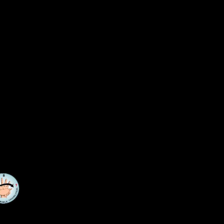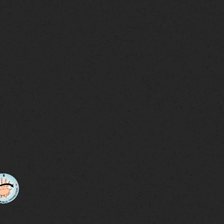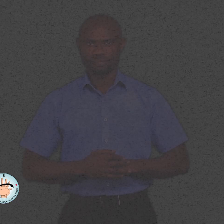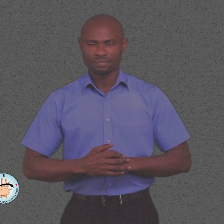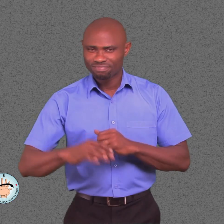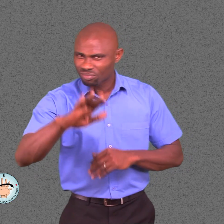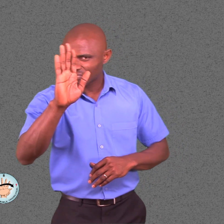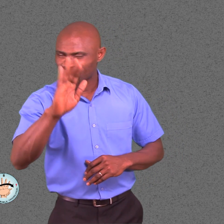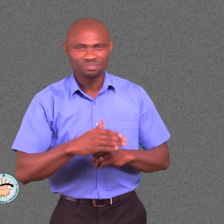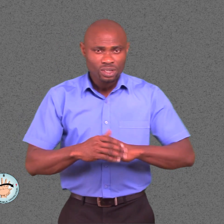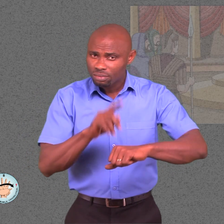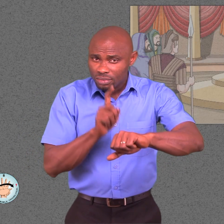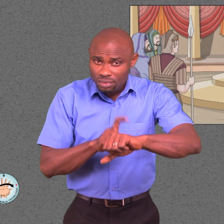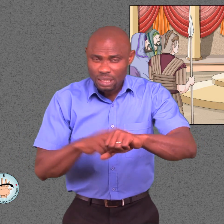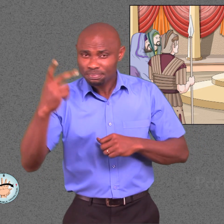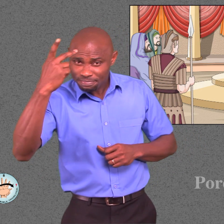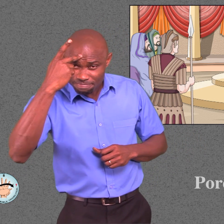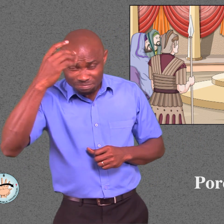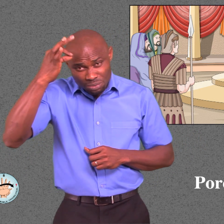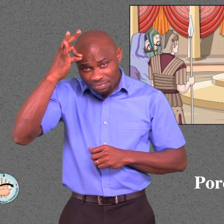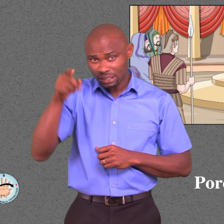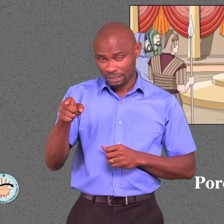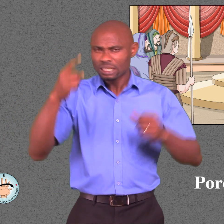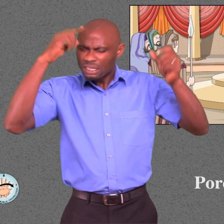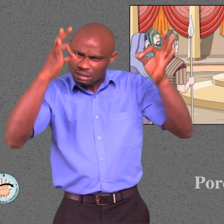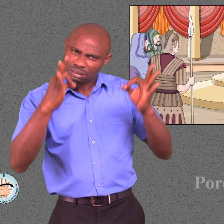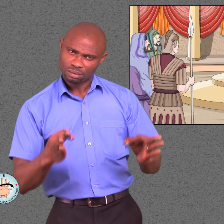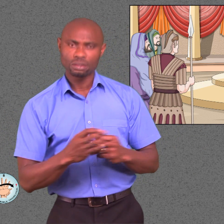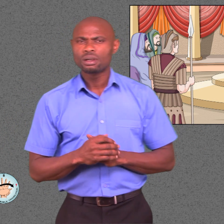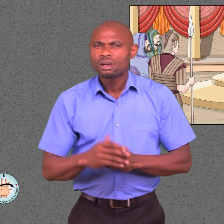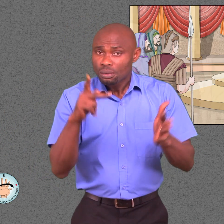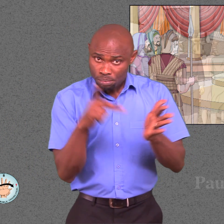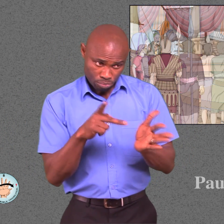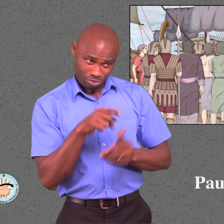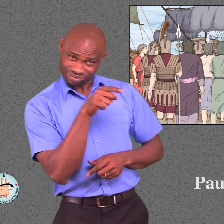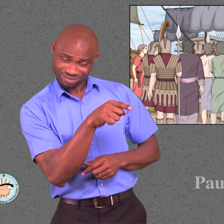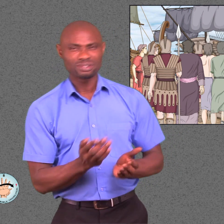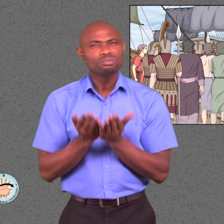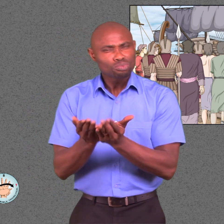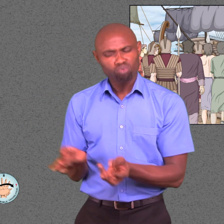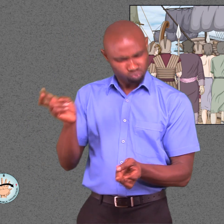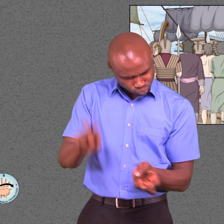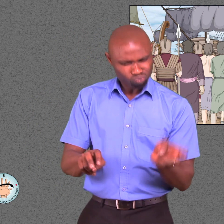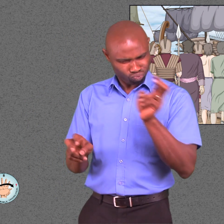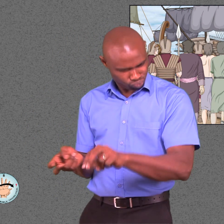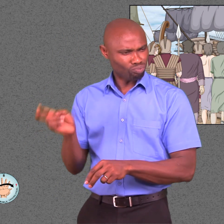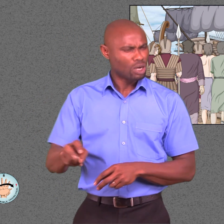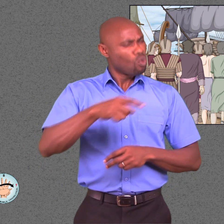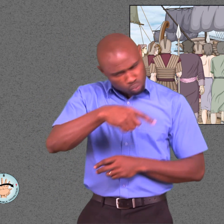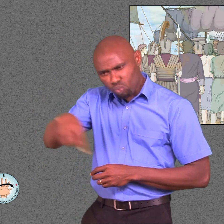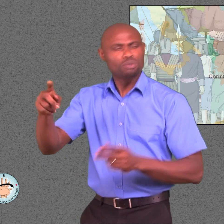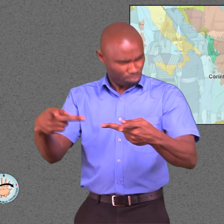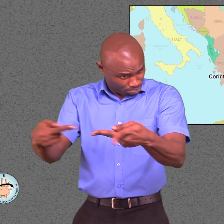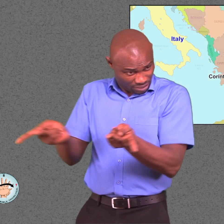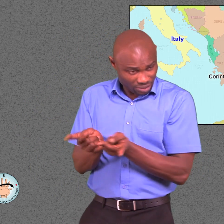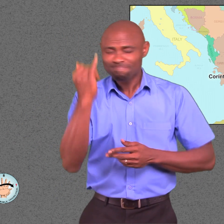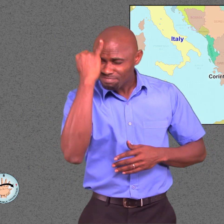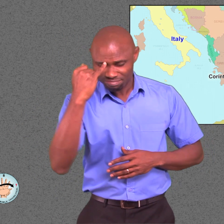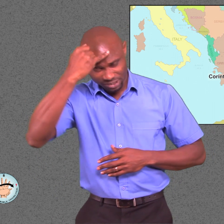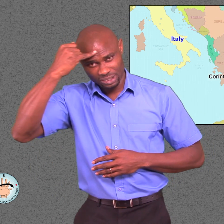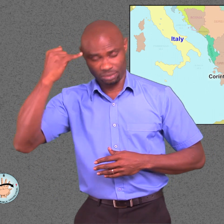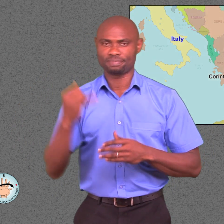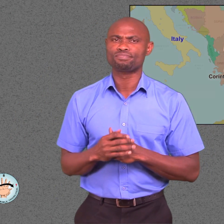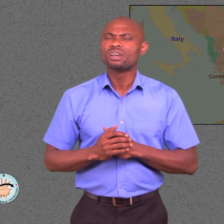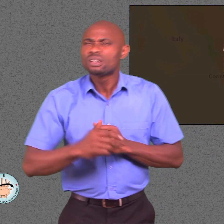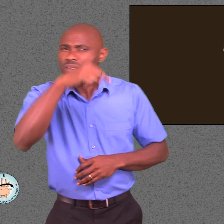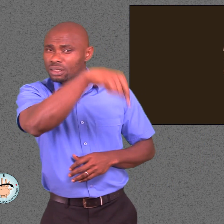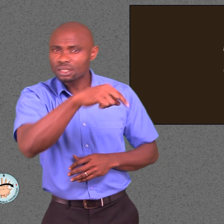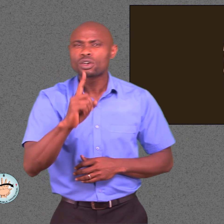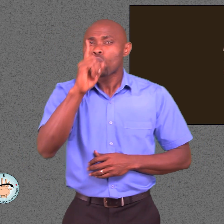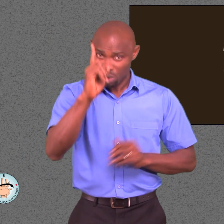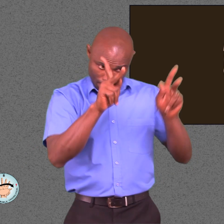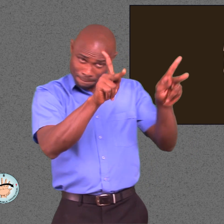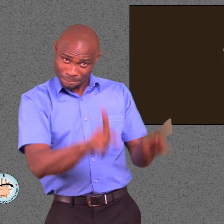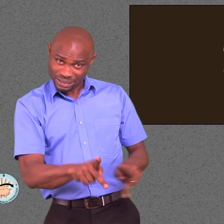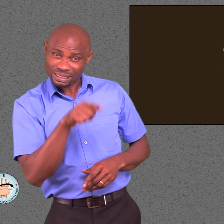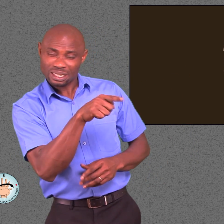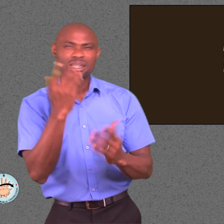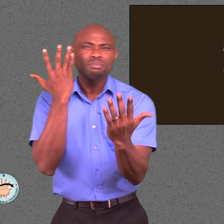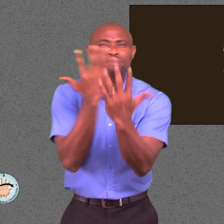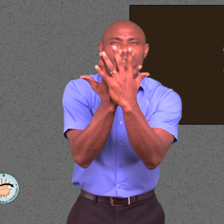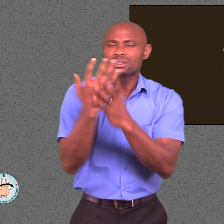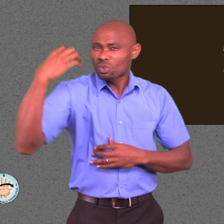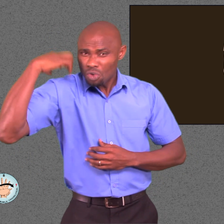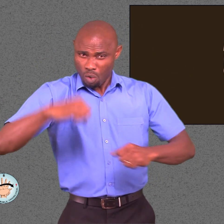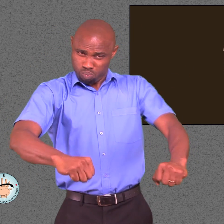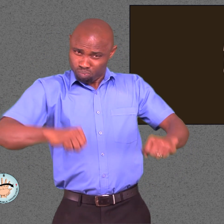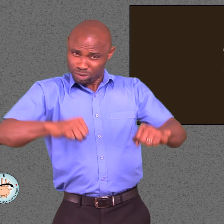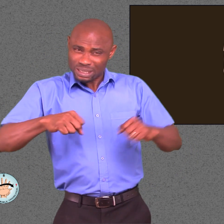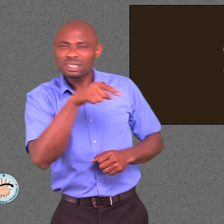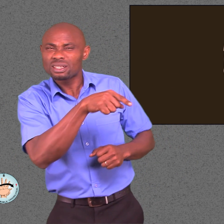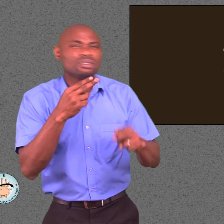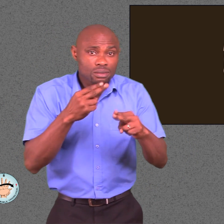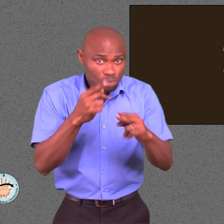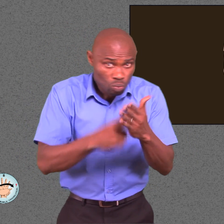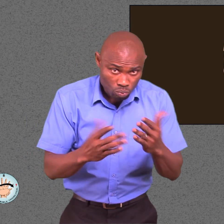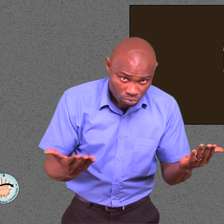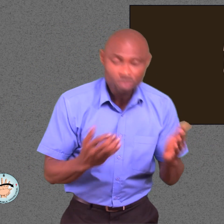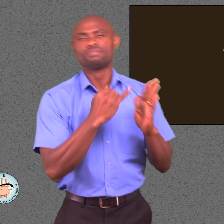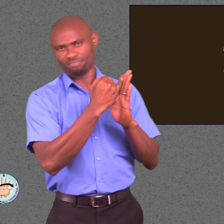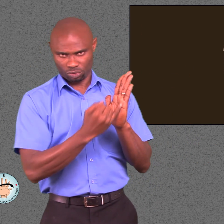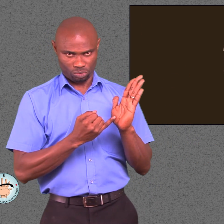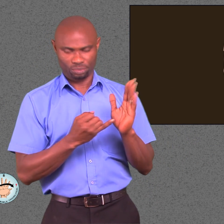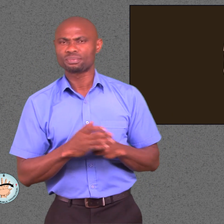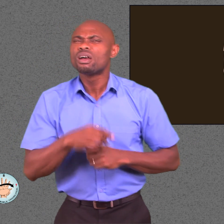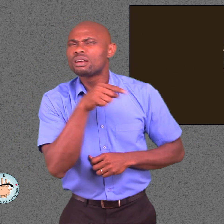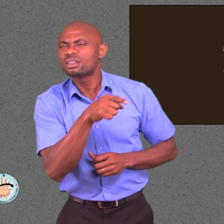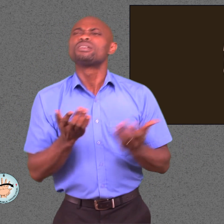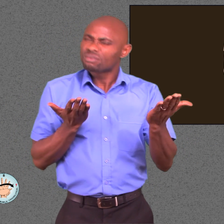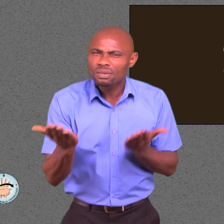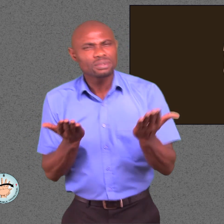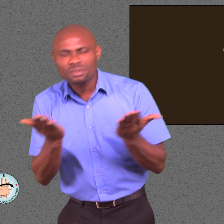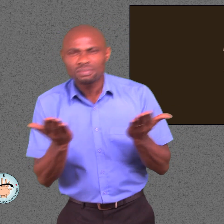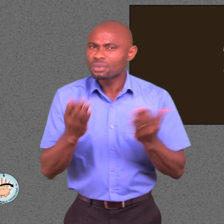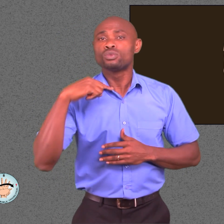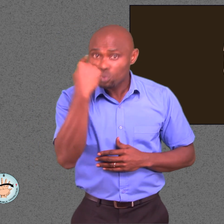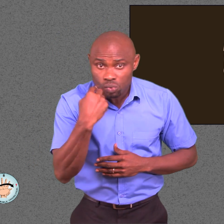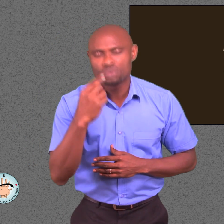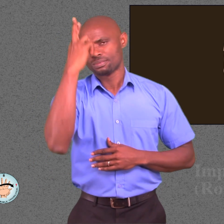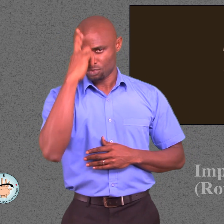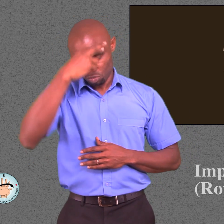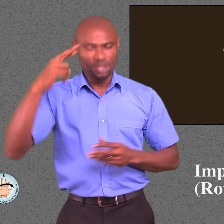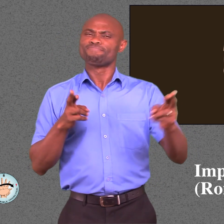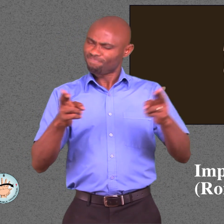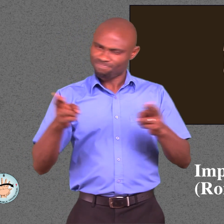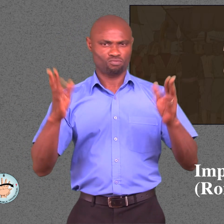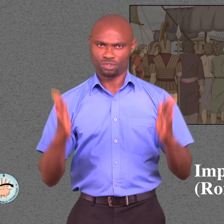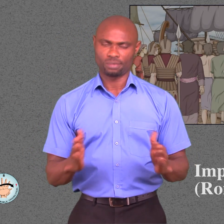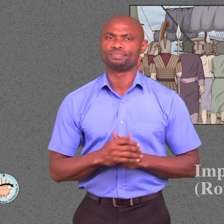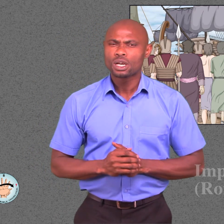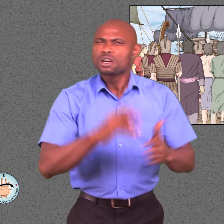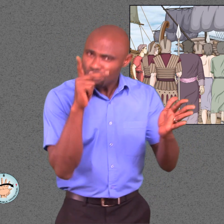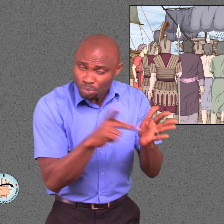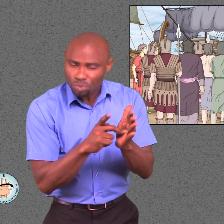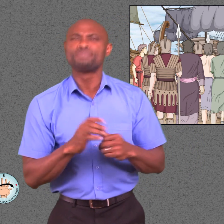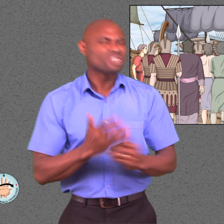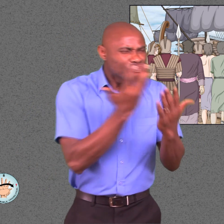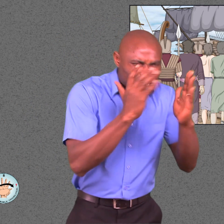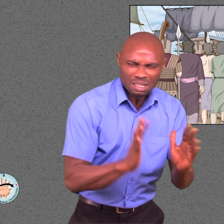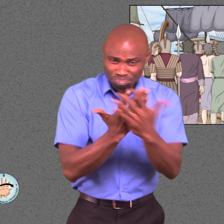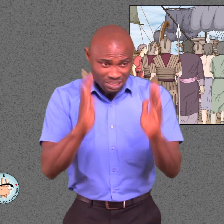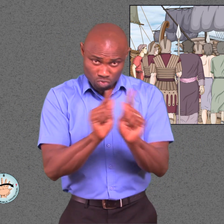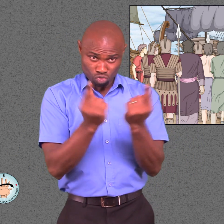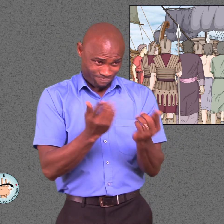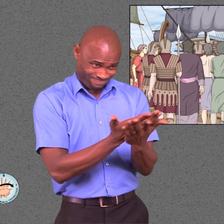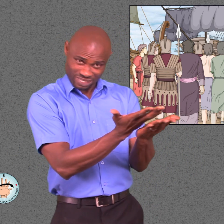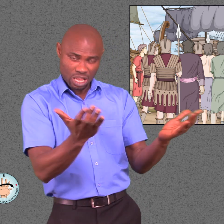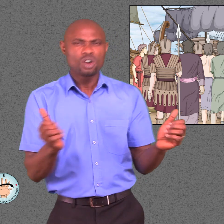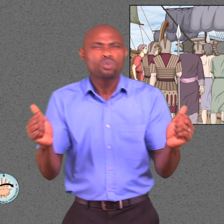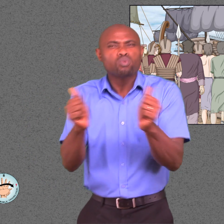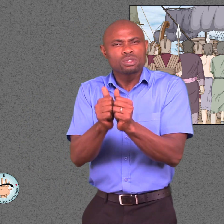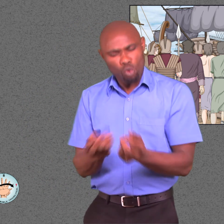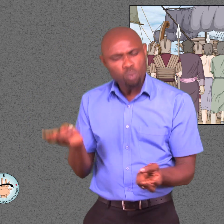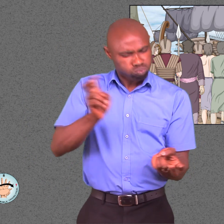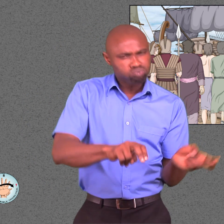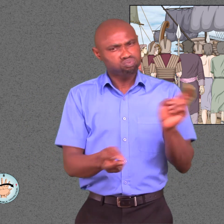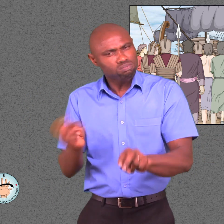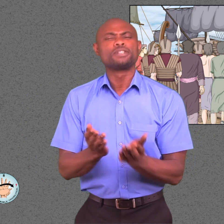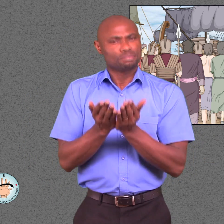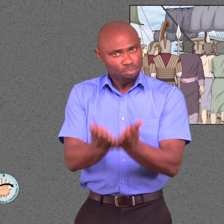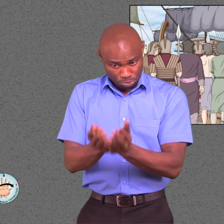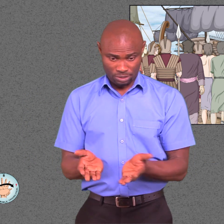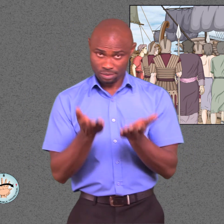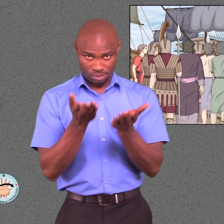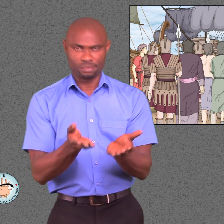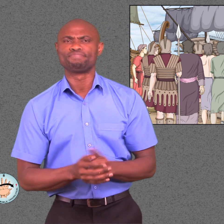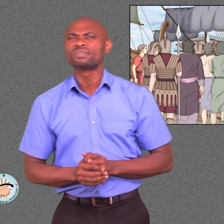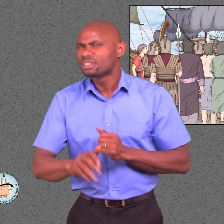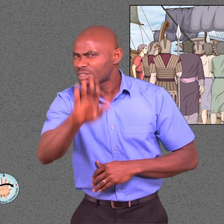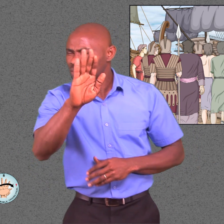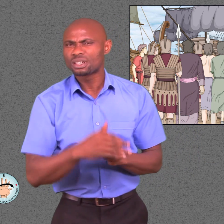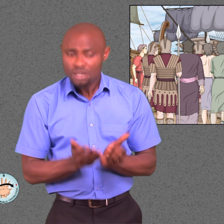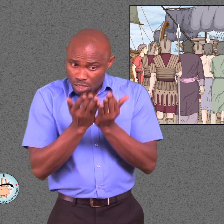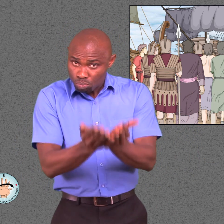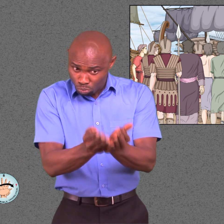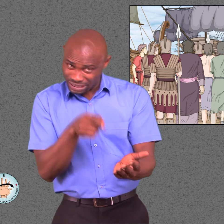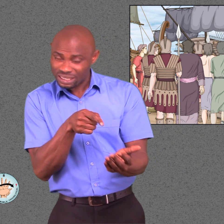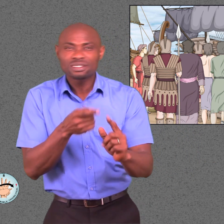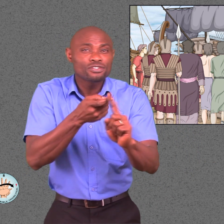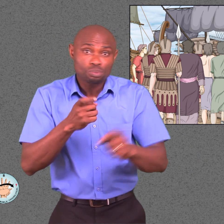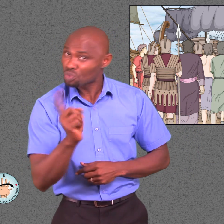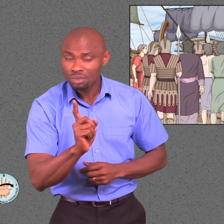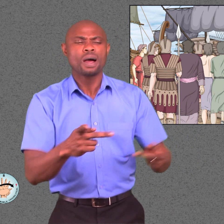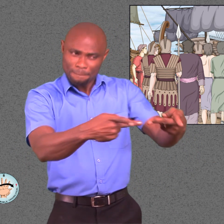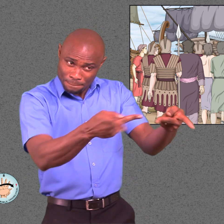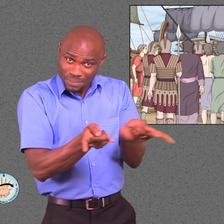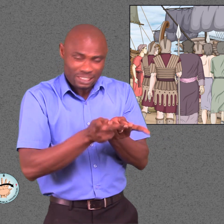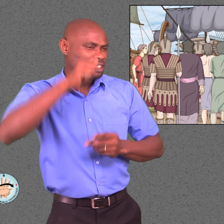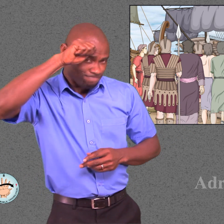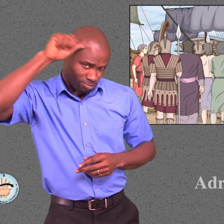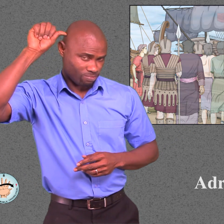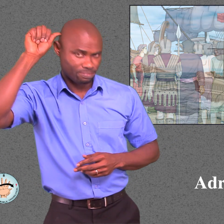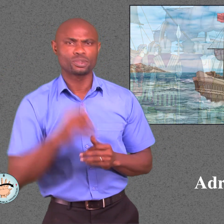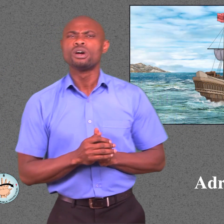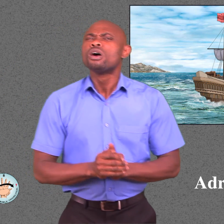When it was decided that we would sail for Italy, Paul and some other prisoners were handed over to a centurion named Julius, who belonged to the Imperial Regiment.